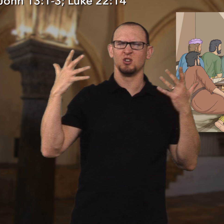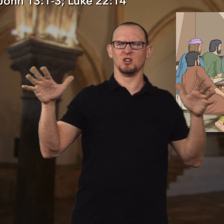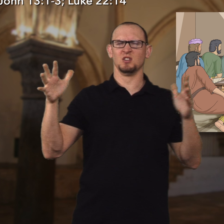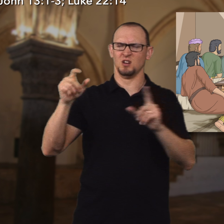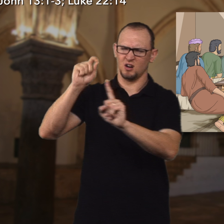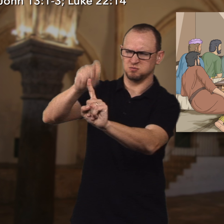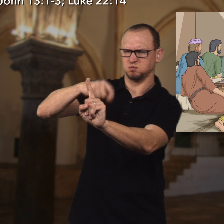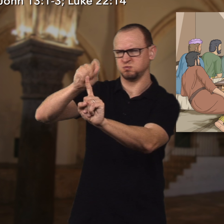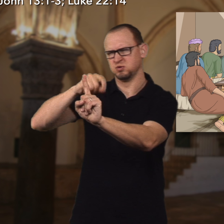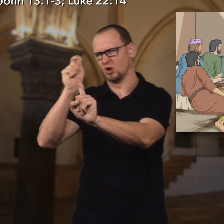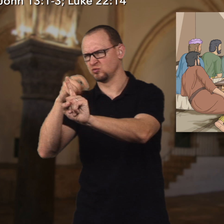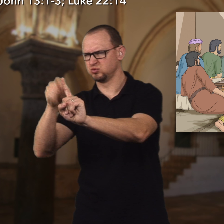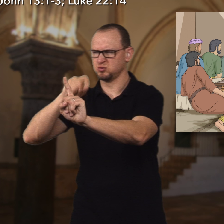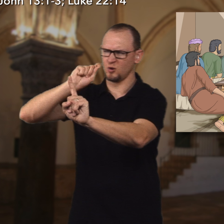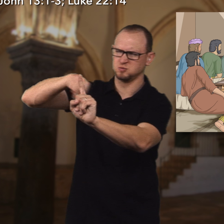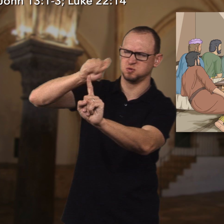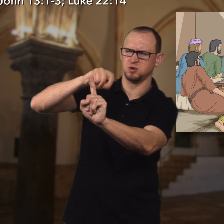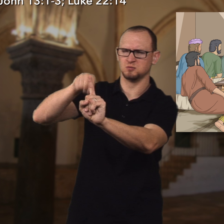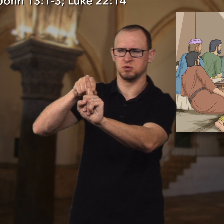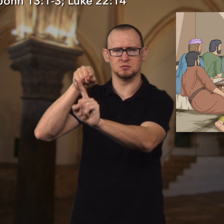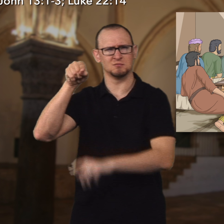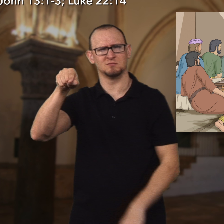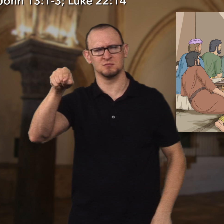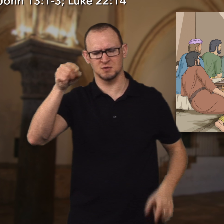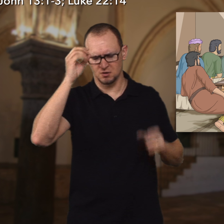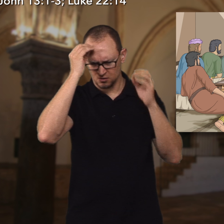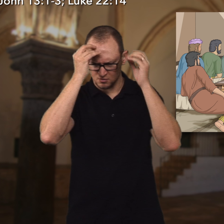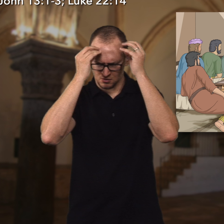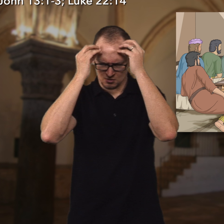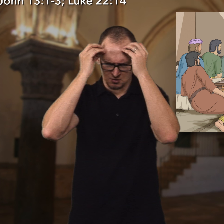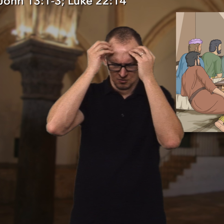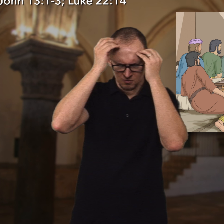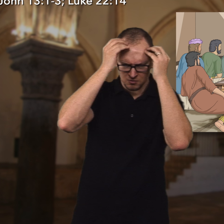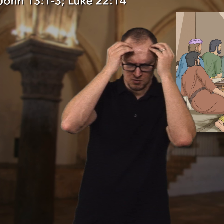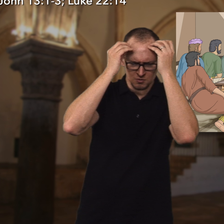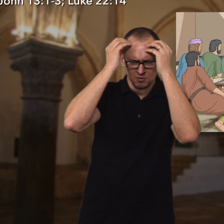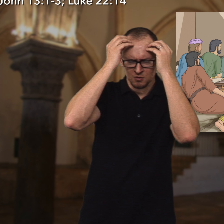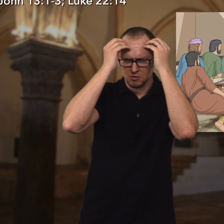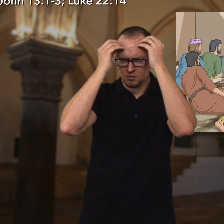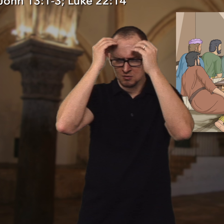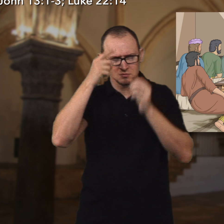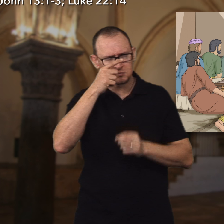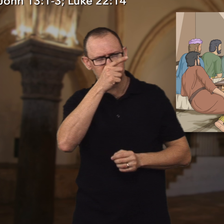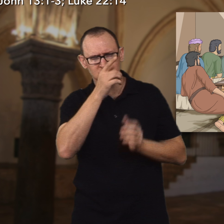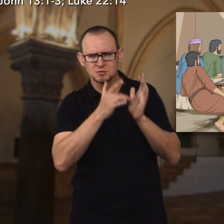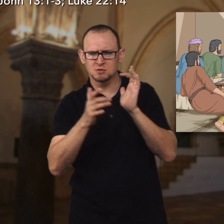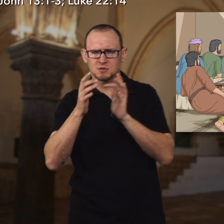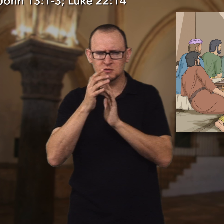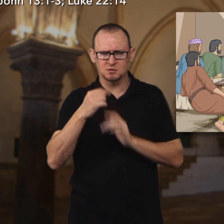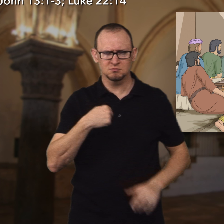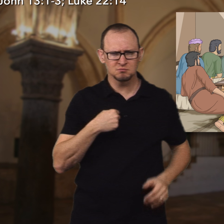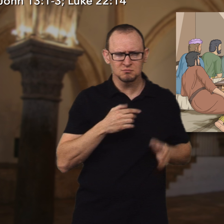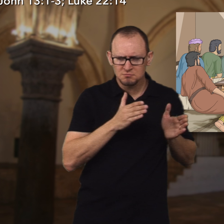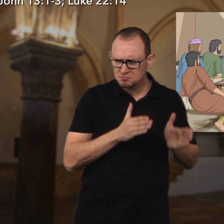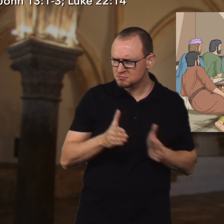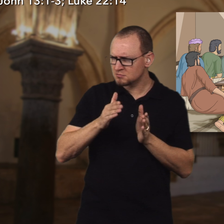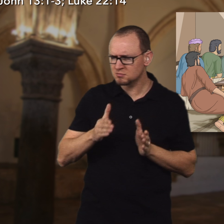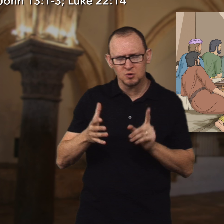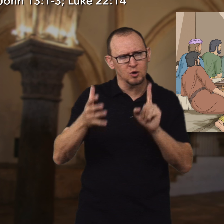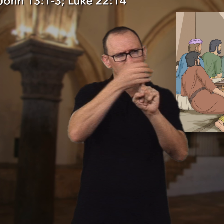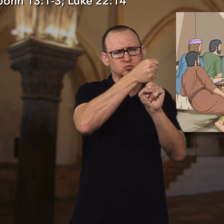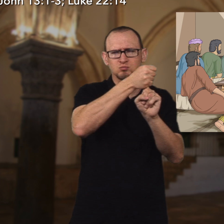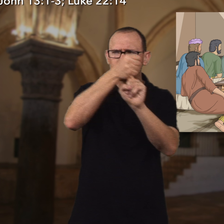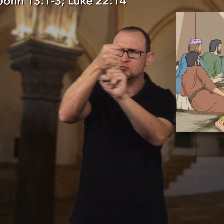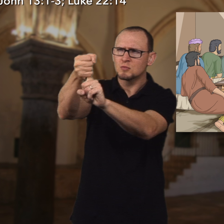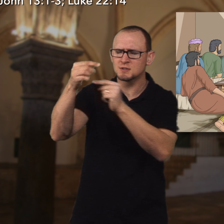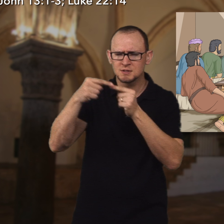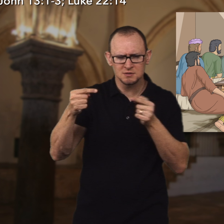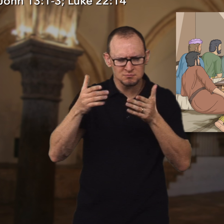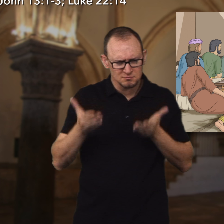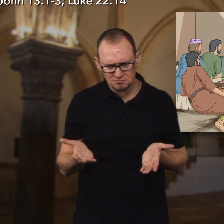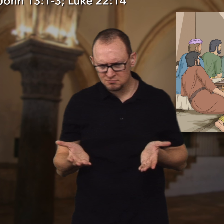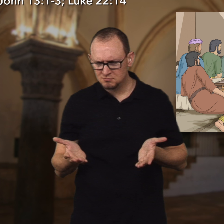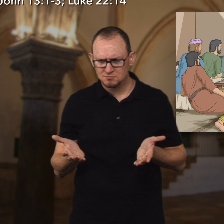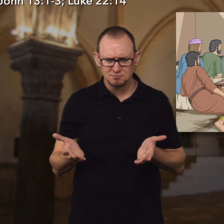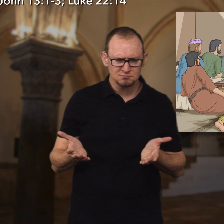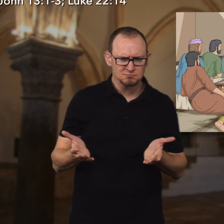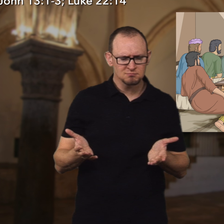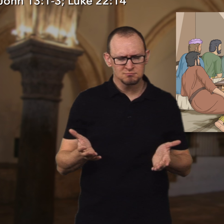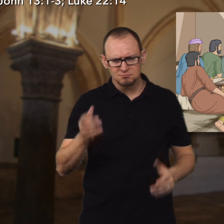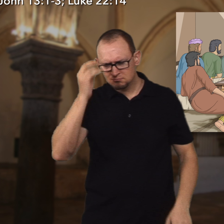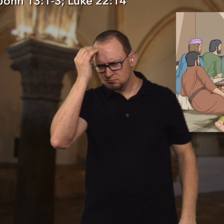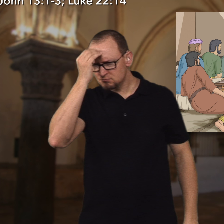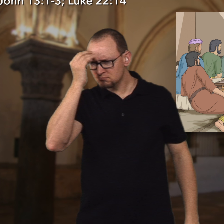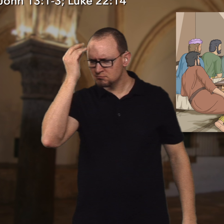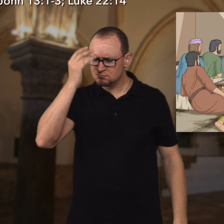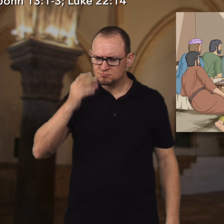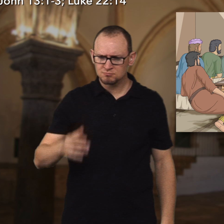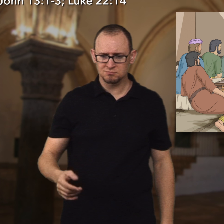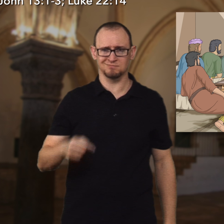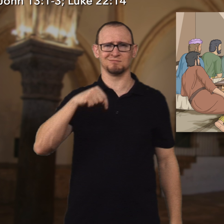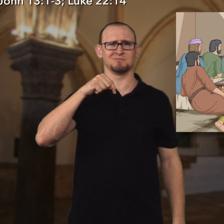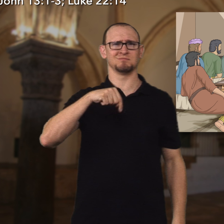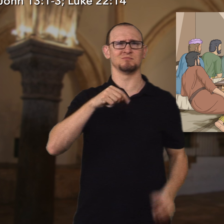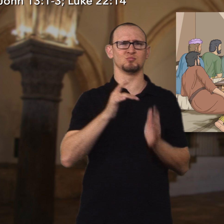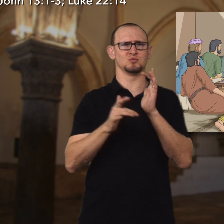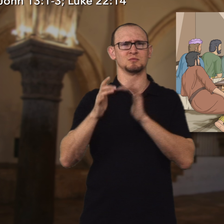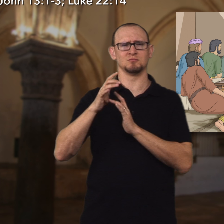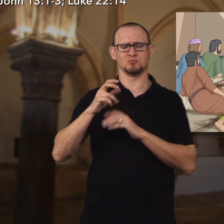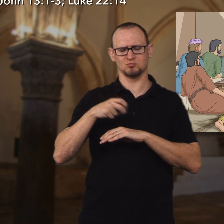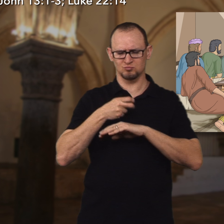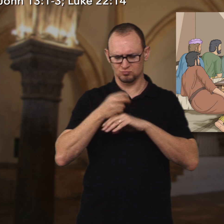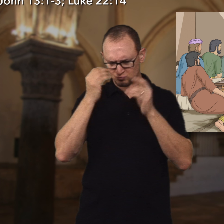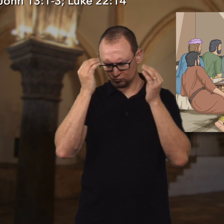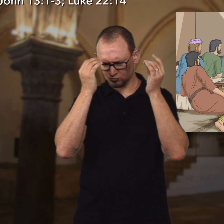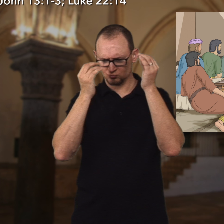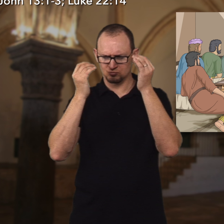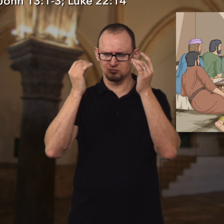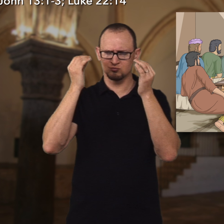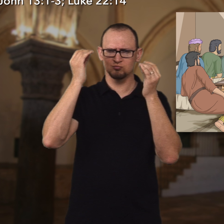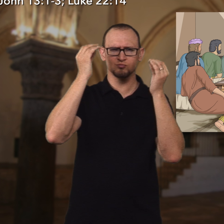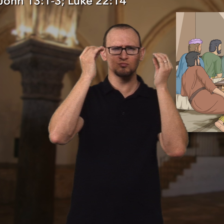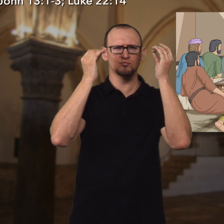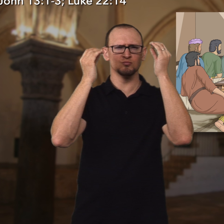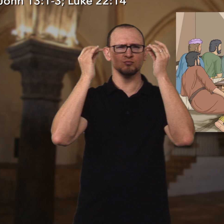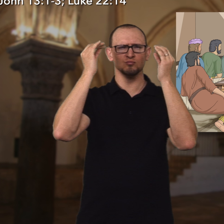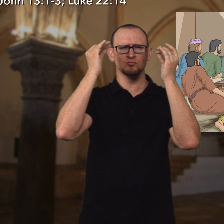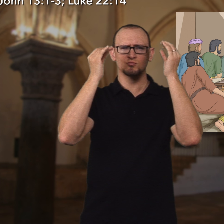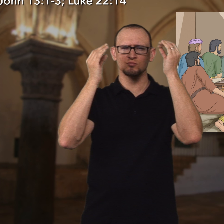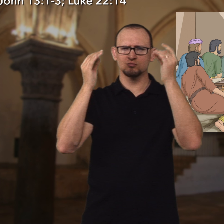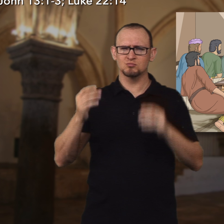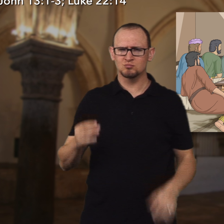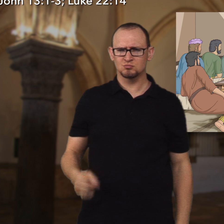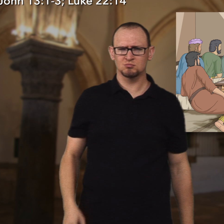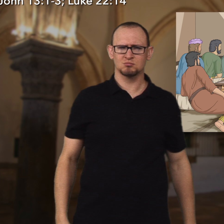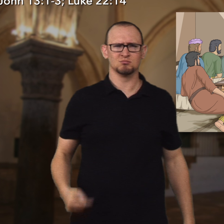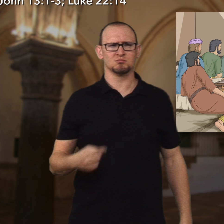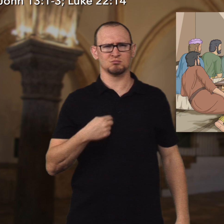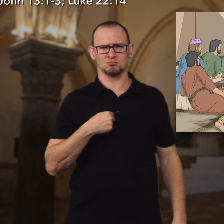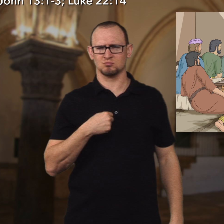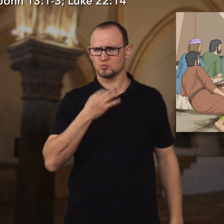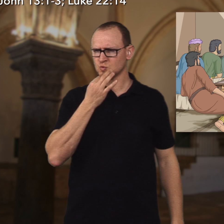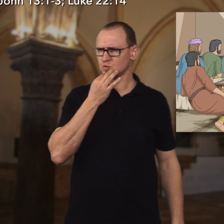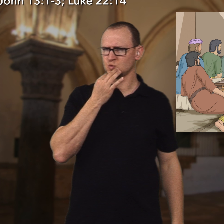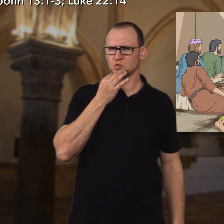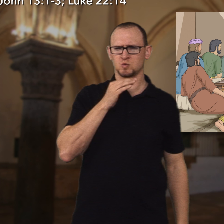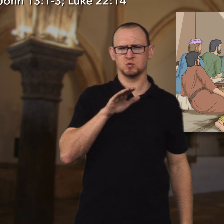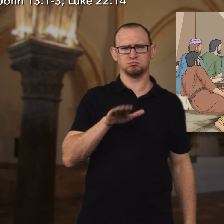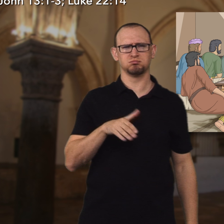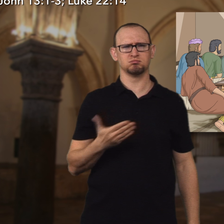Having loved His own who were in the world, He loved them to the very end.